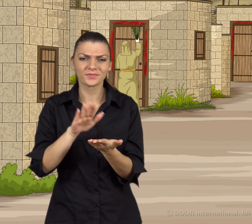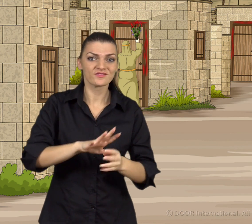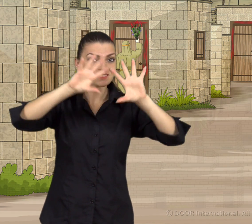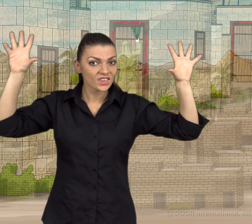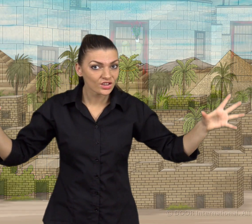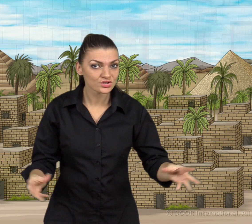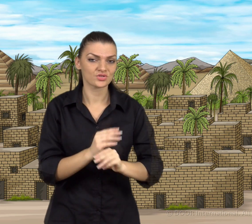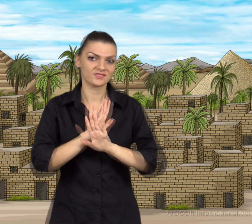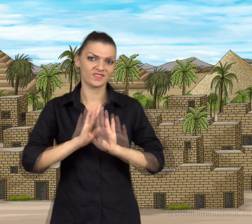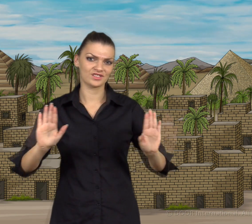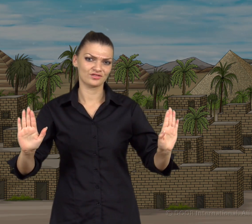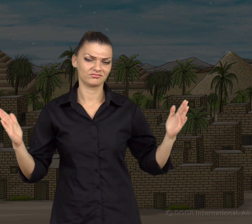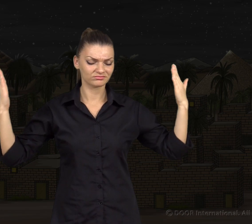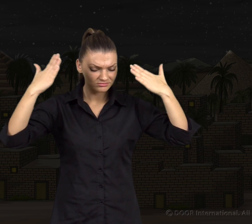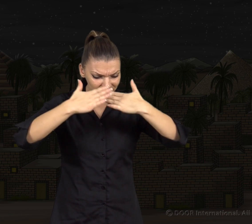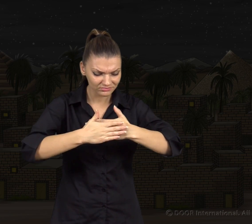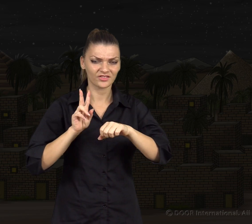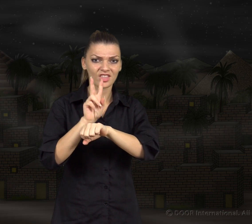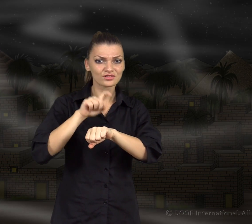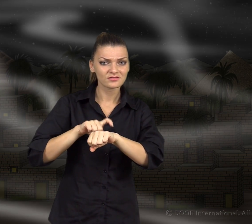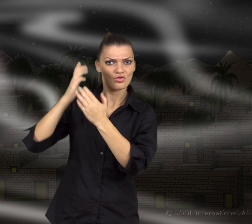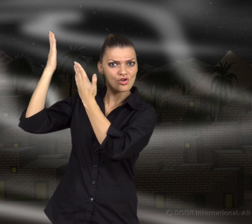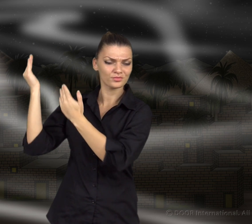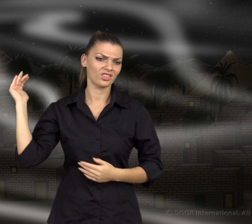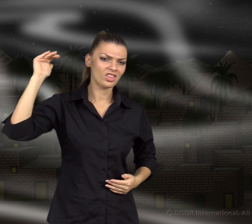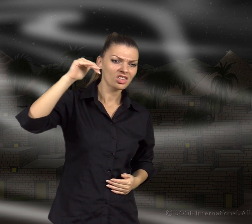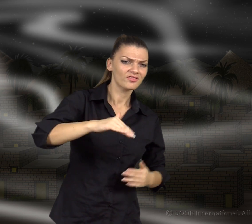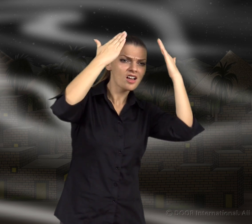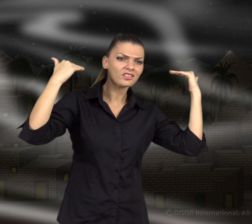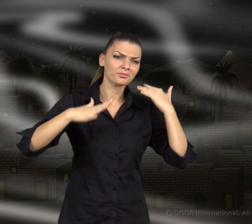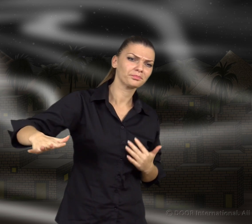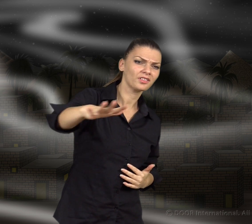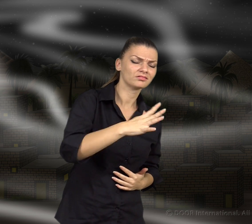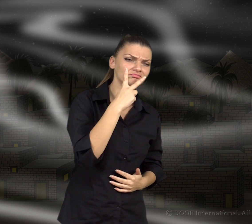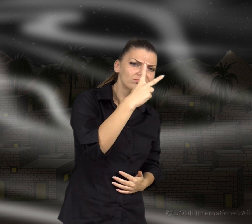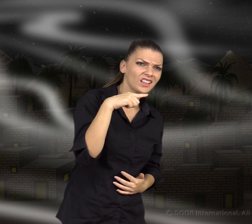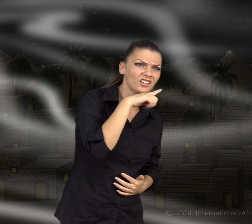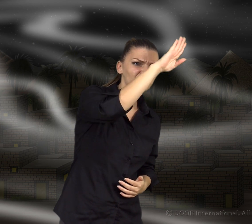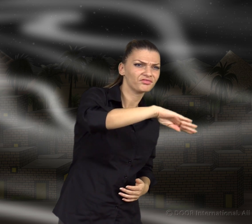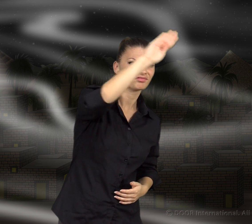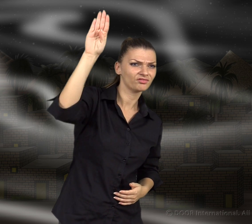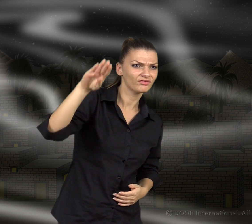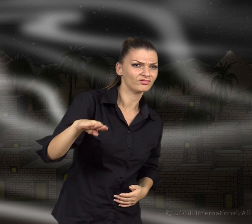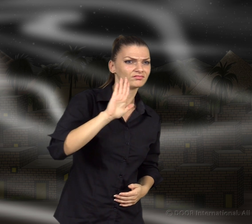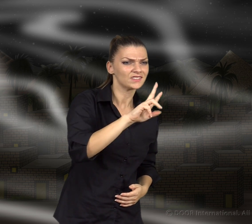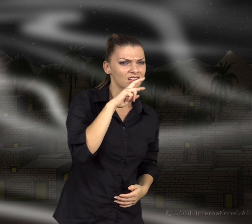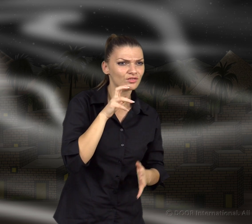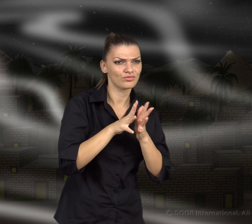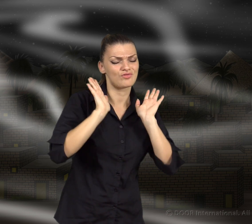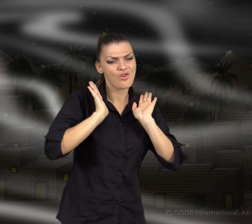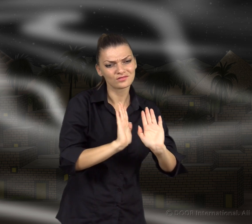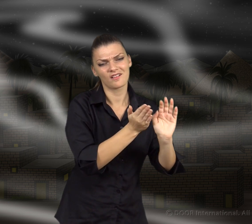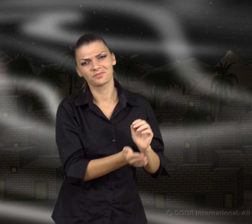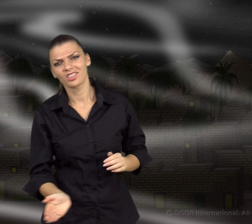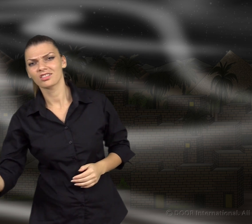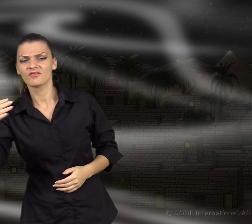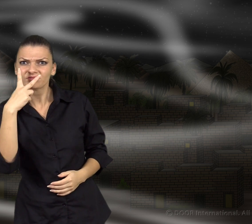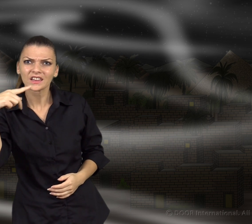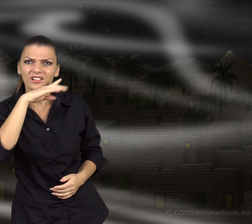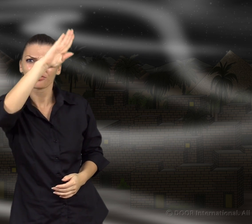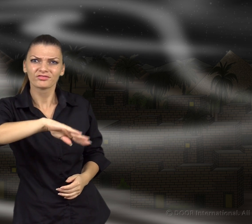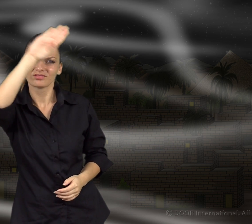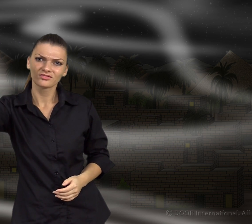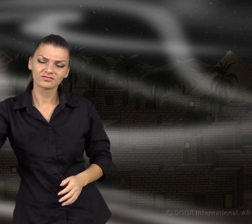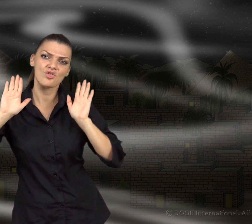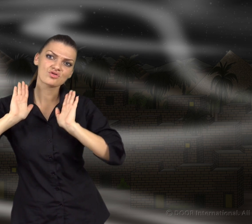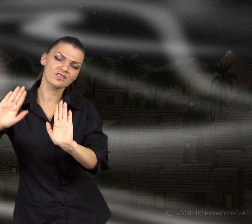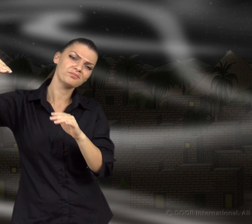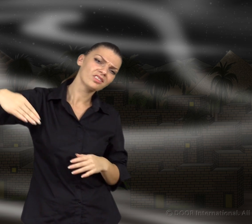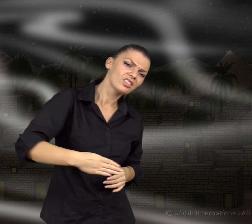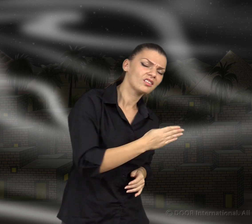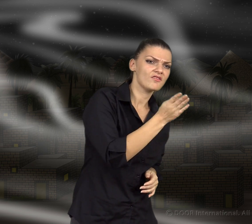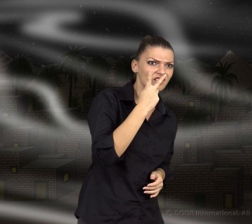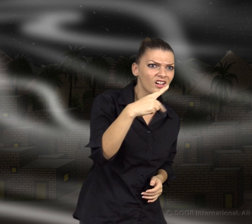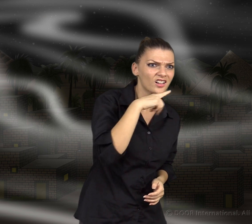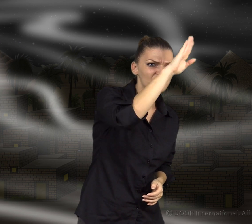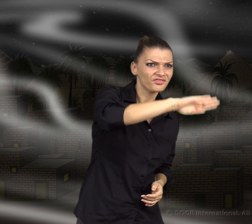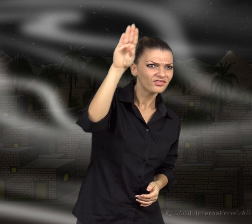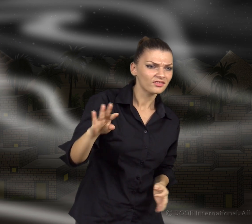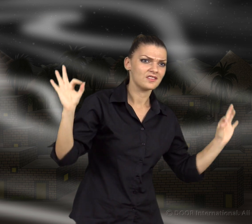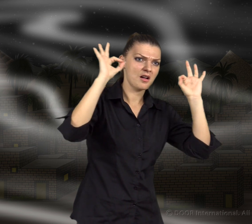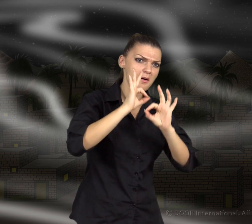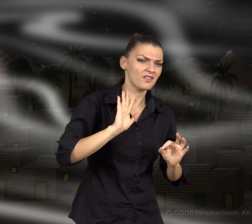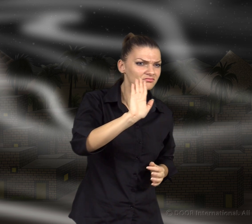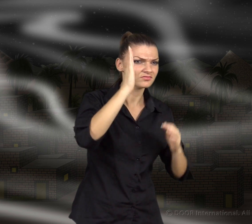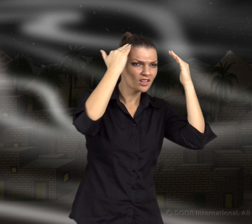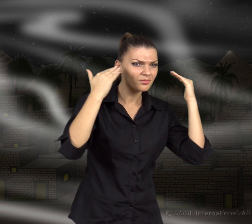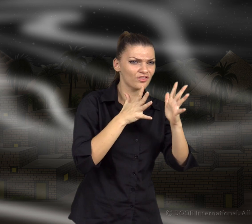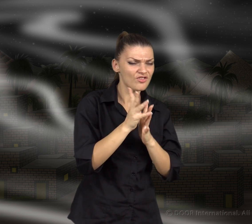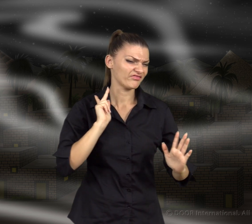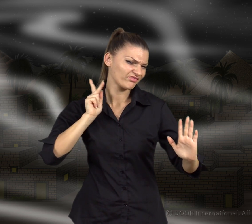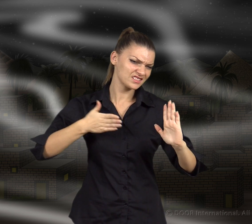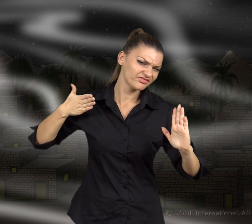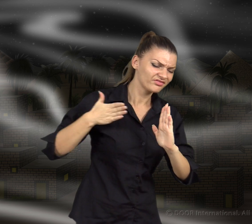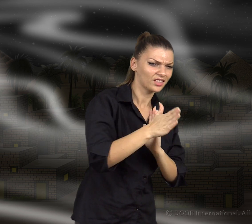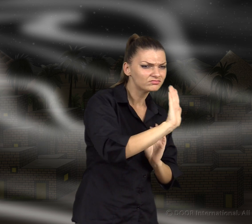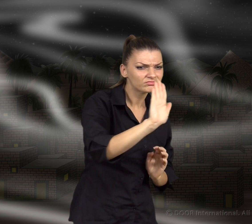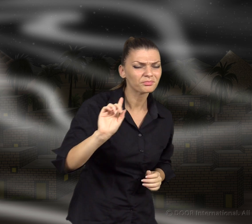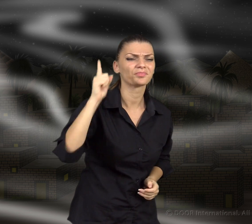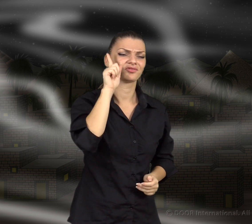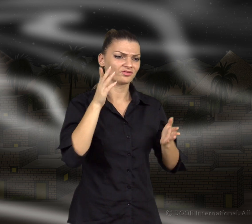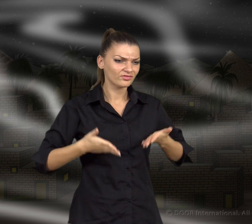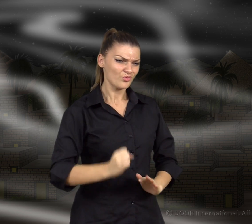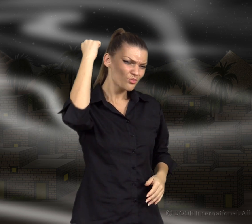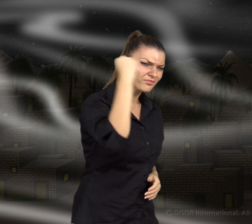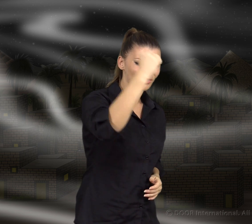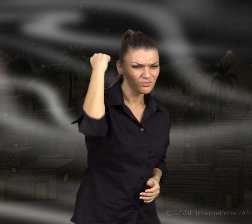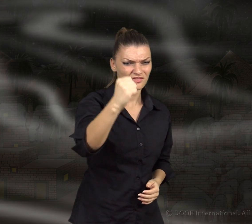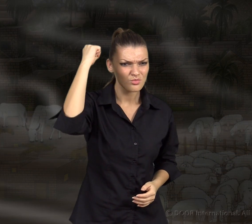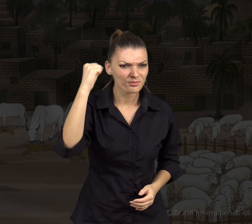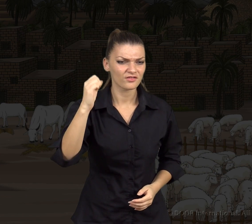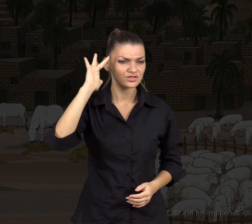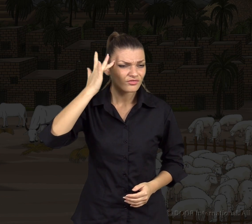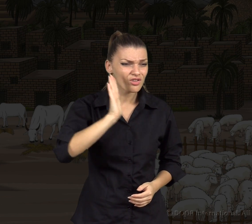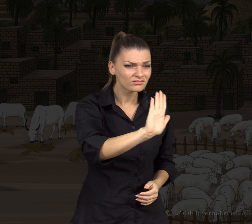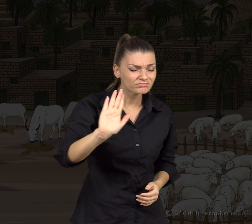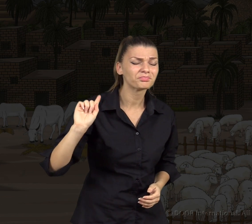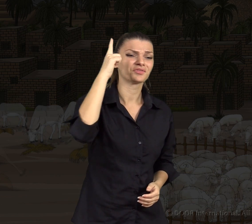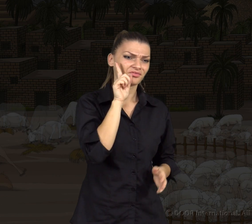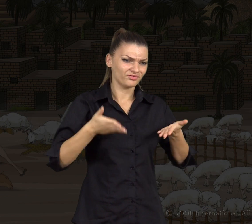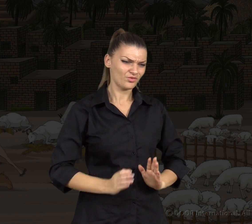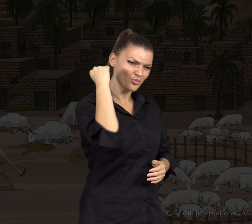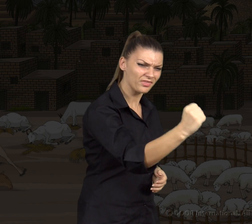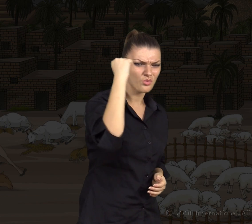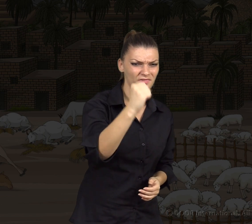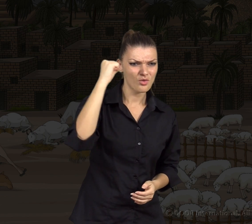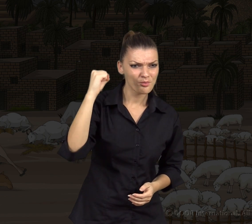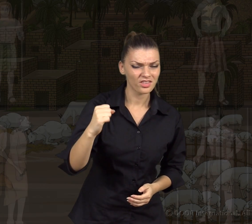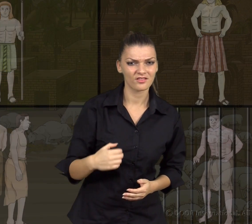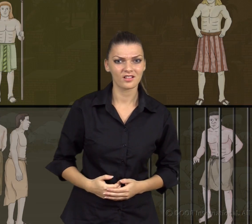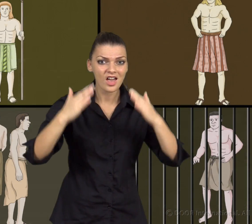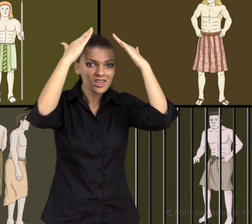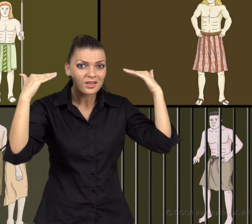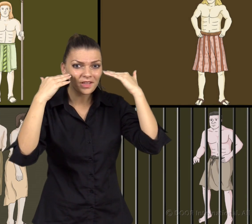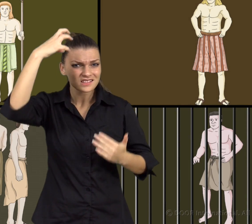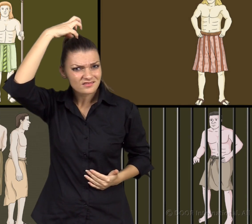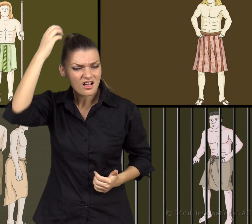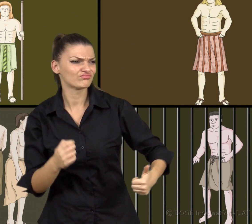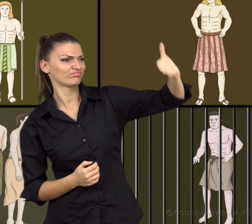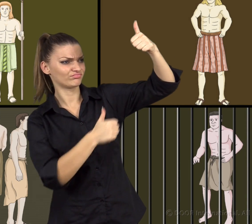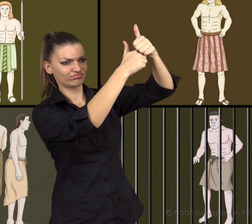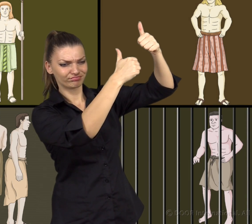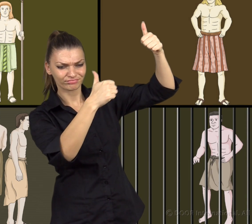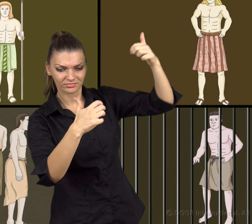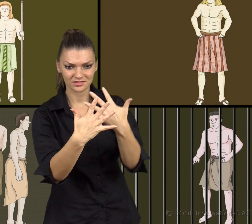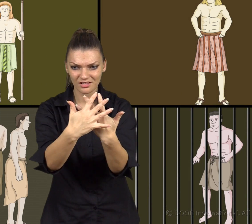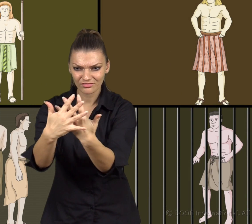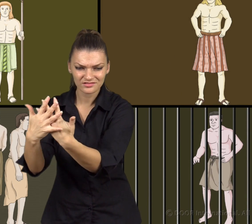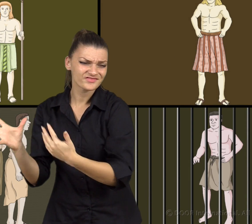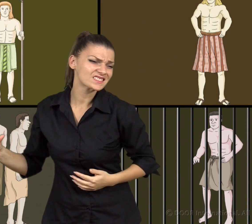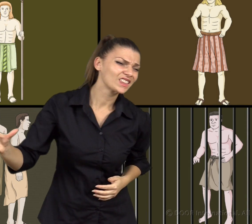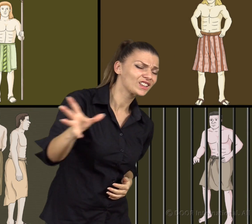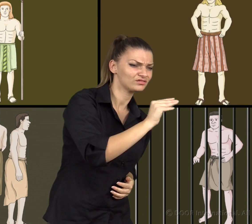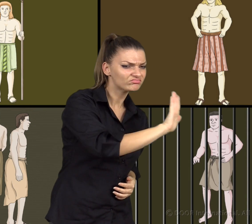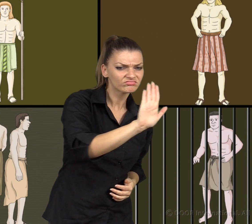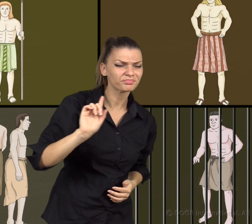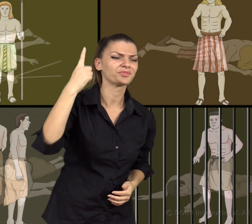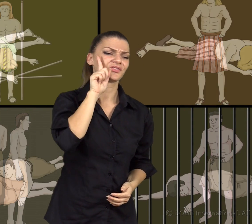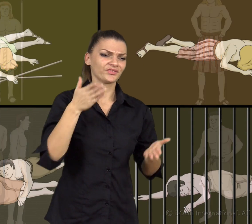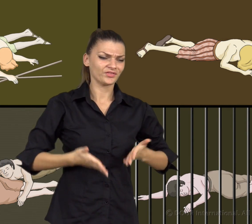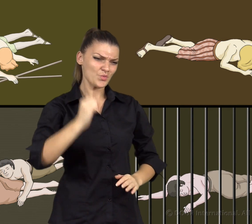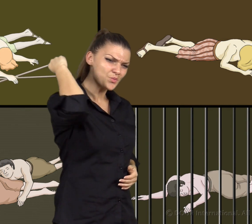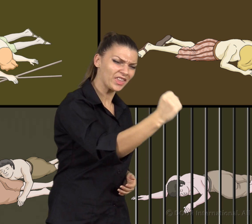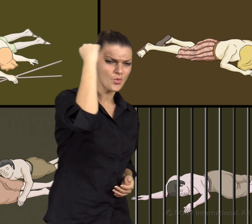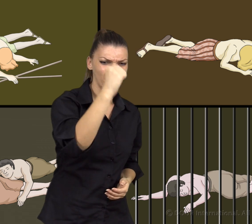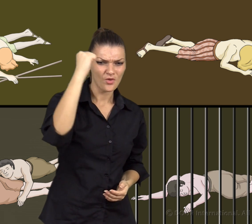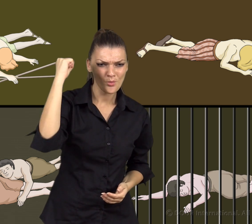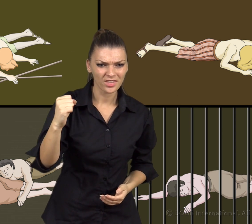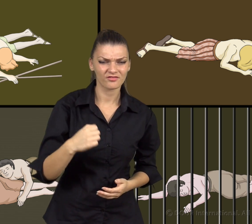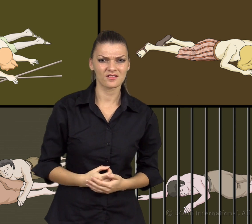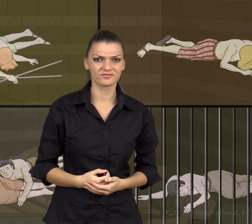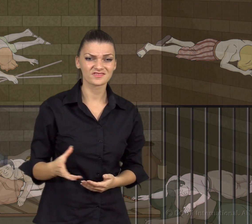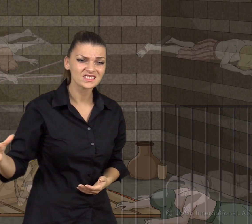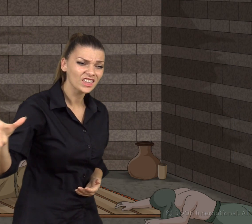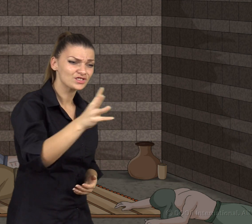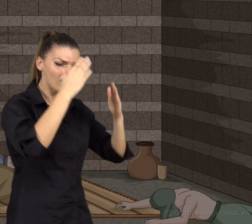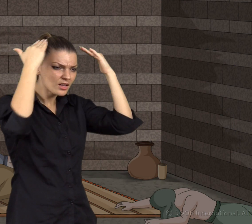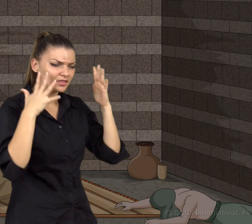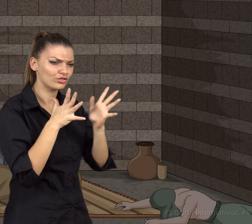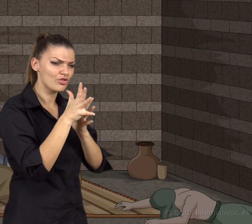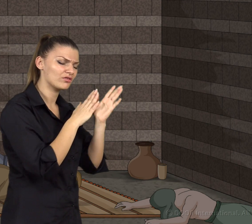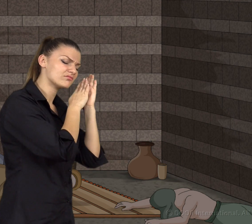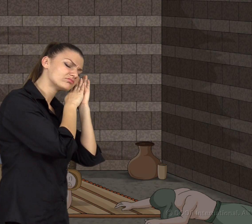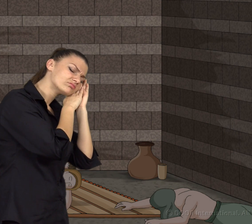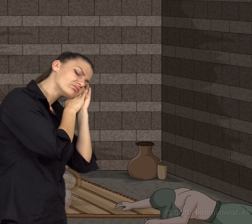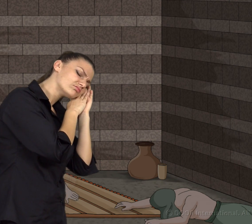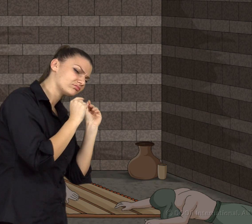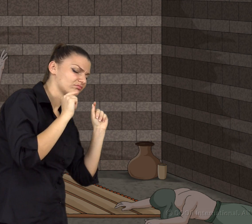Now at midnight the LORD struck down every firstborn male in the land of Egypt, from the firstborn of Pharaoh, who sat on his throne, to the firstborn of the prisoner in the dungeon, as well as all the firstborn among the livestock.